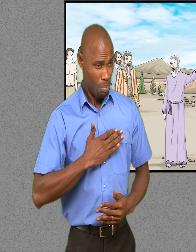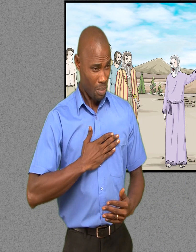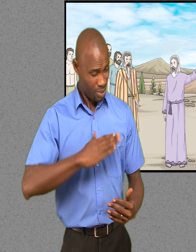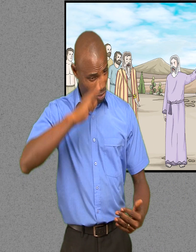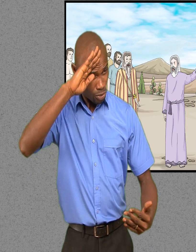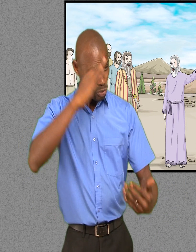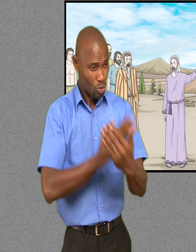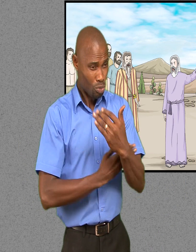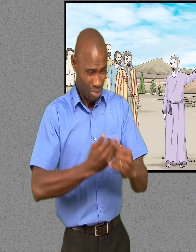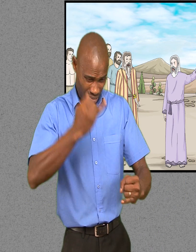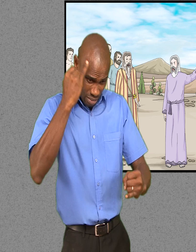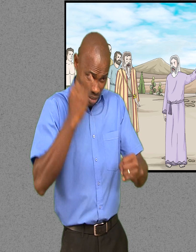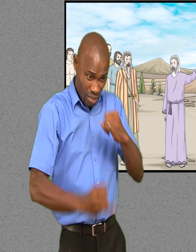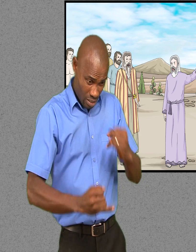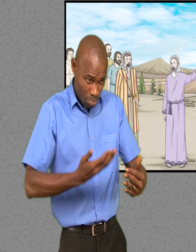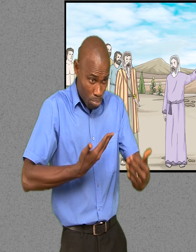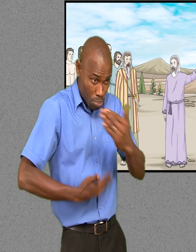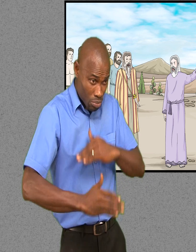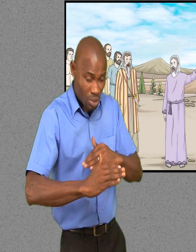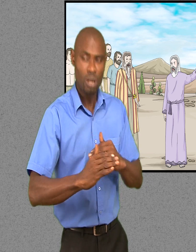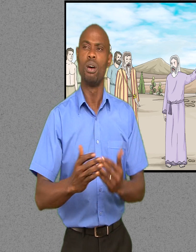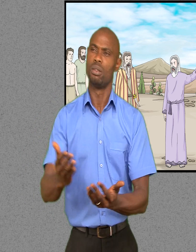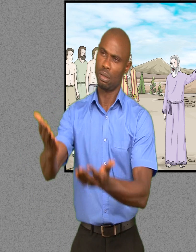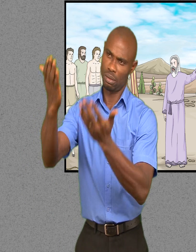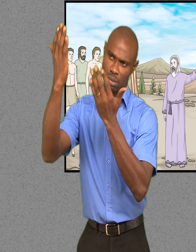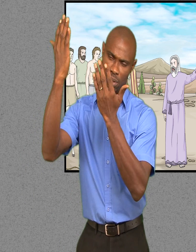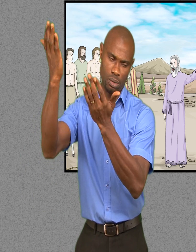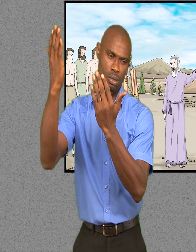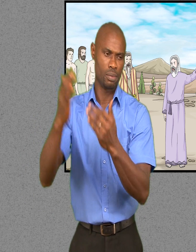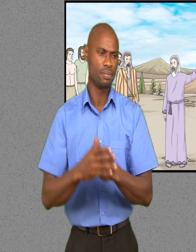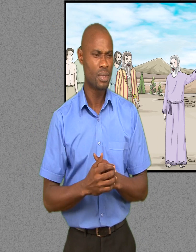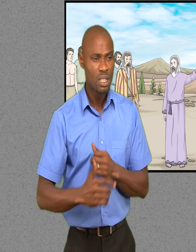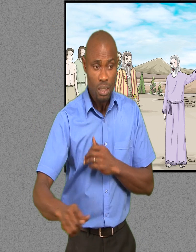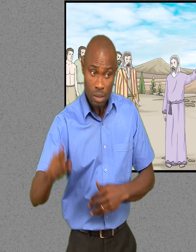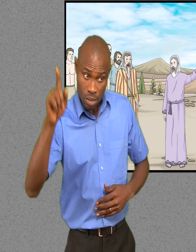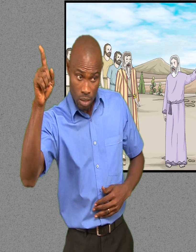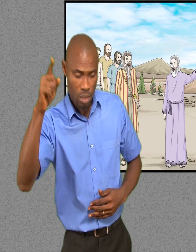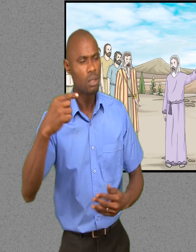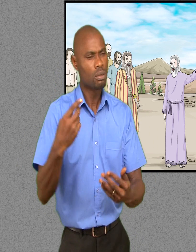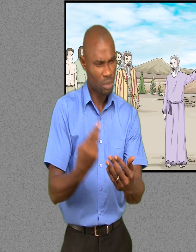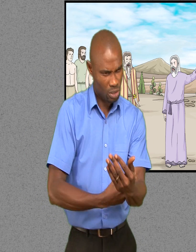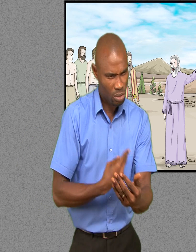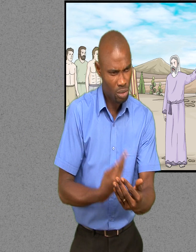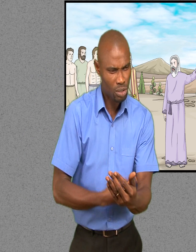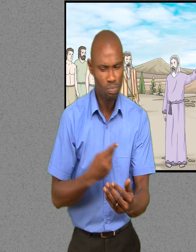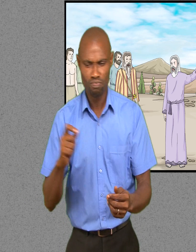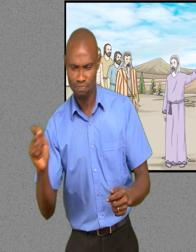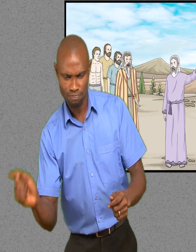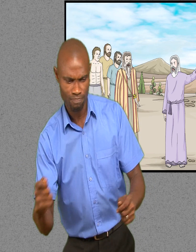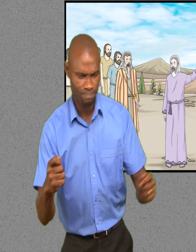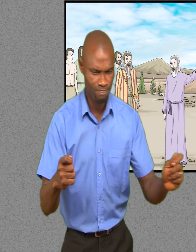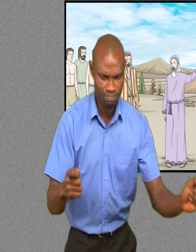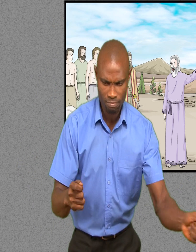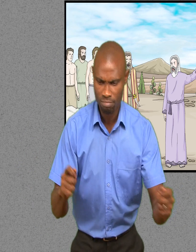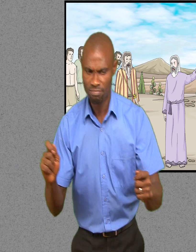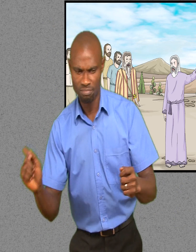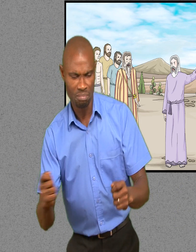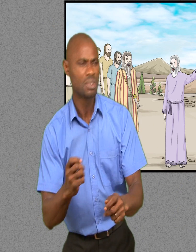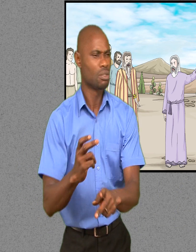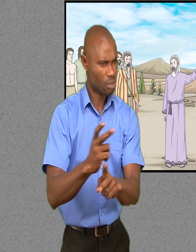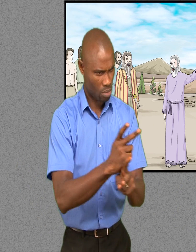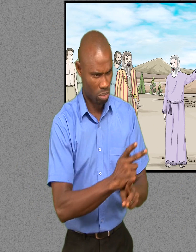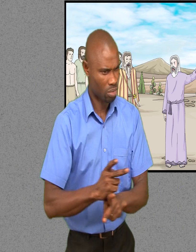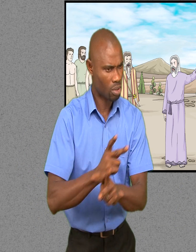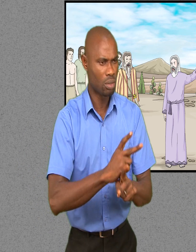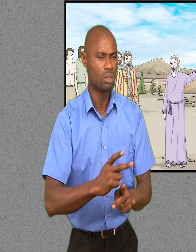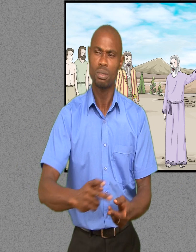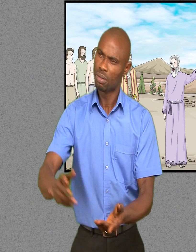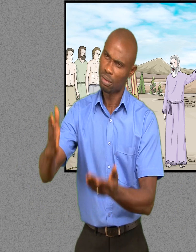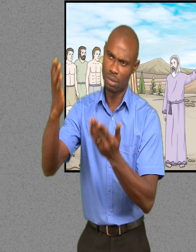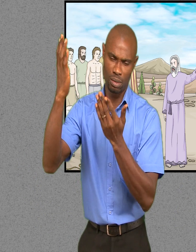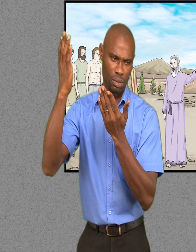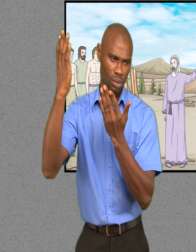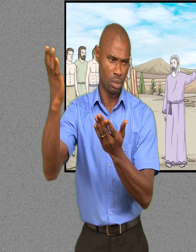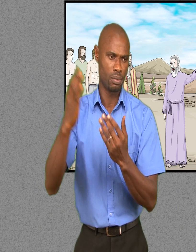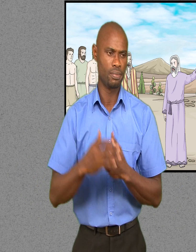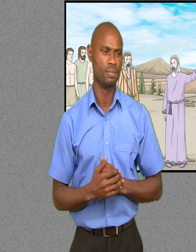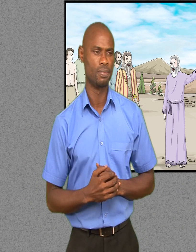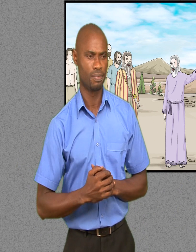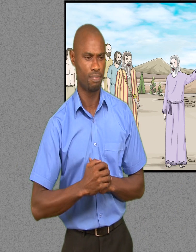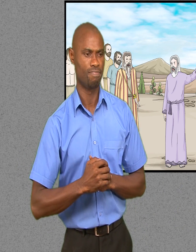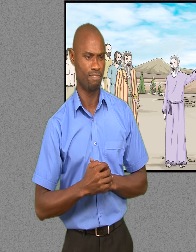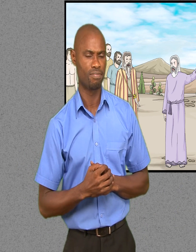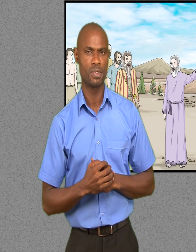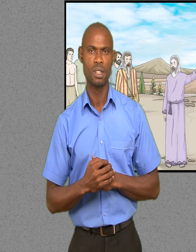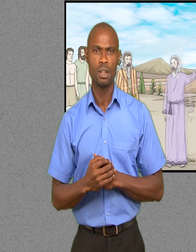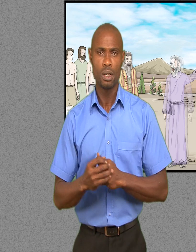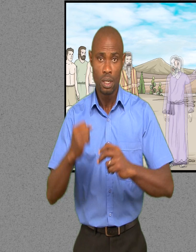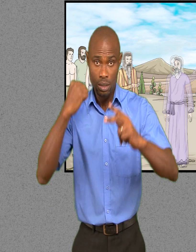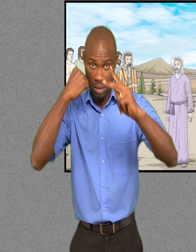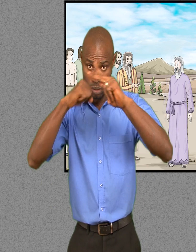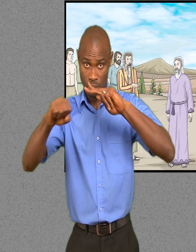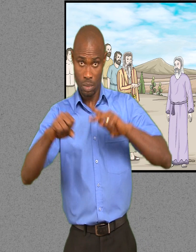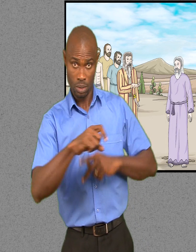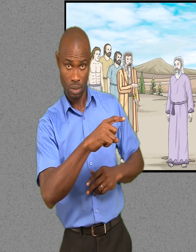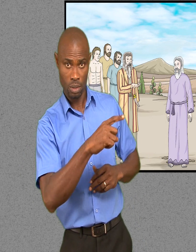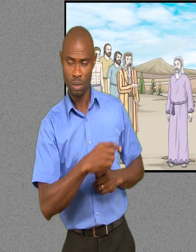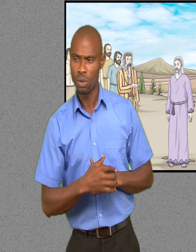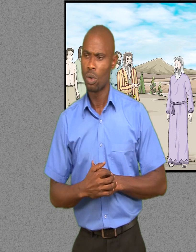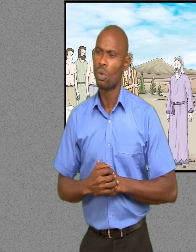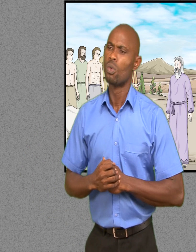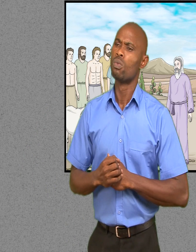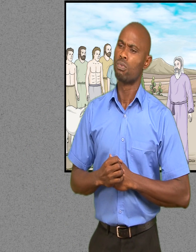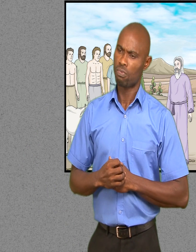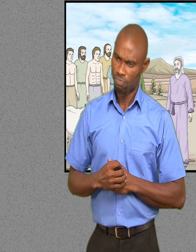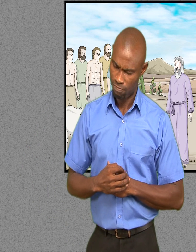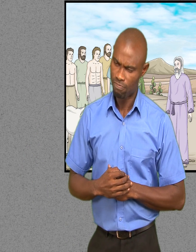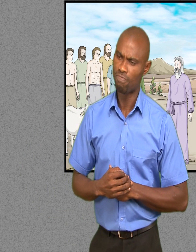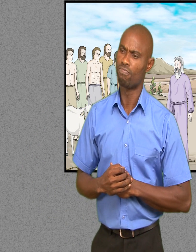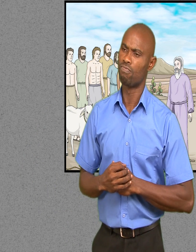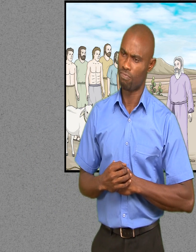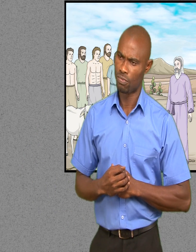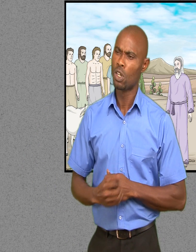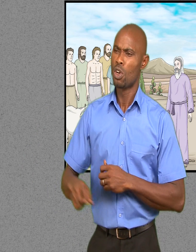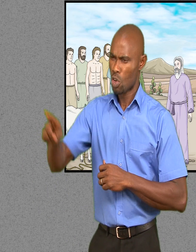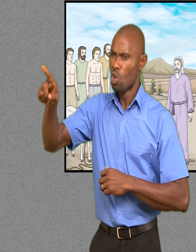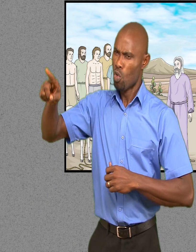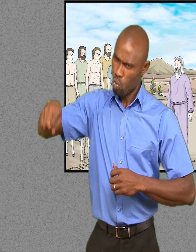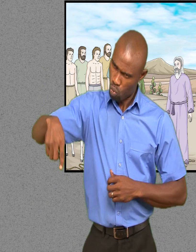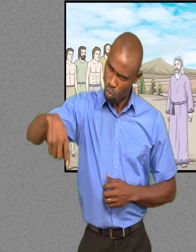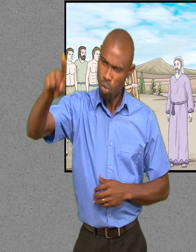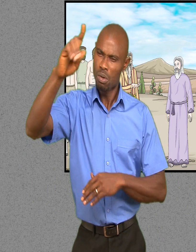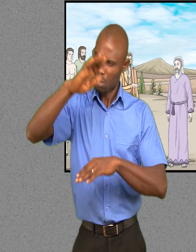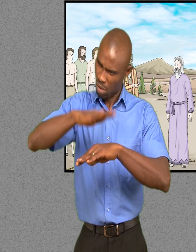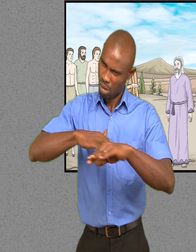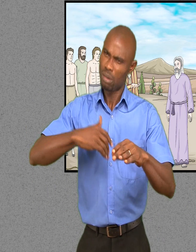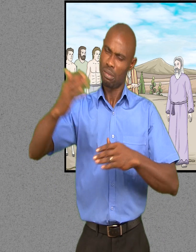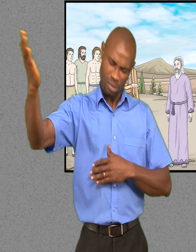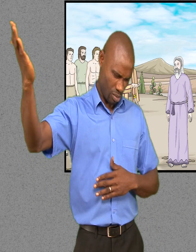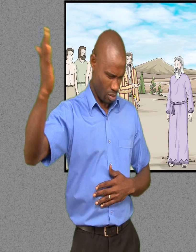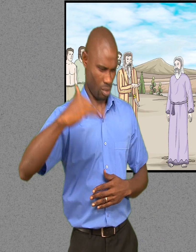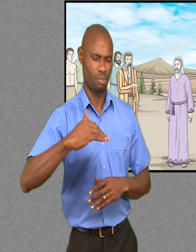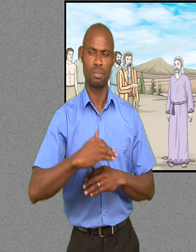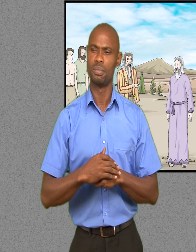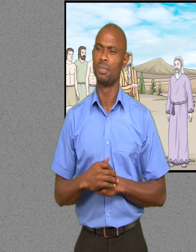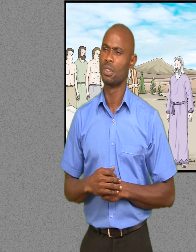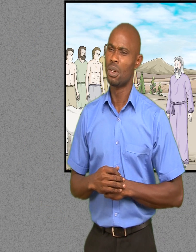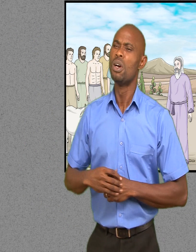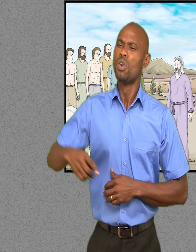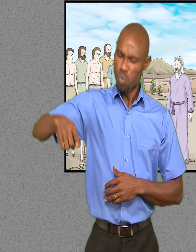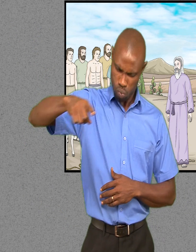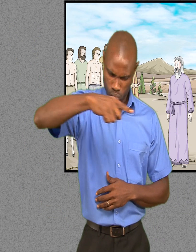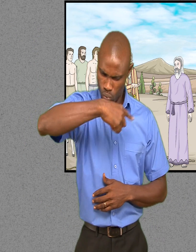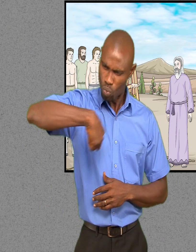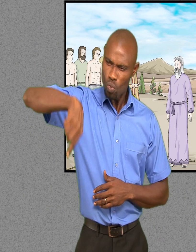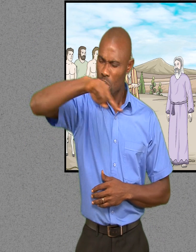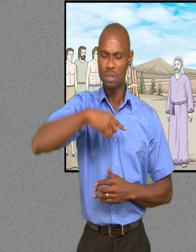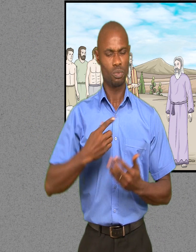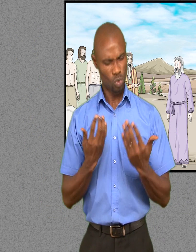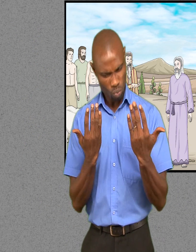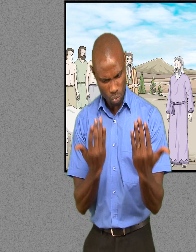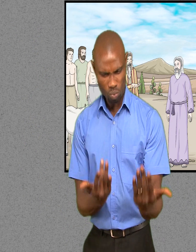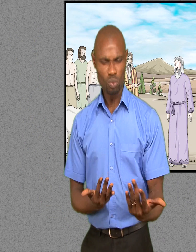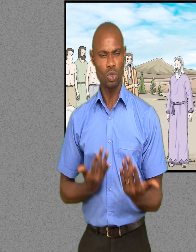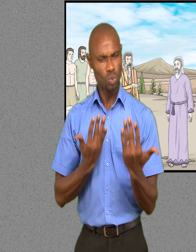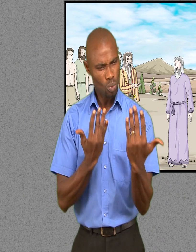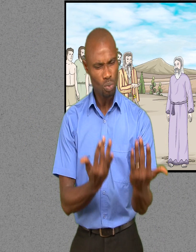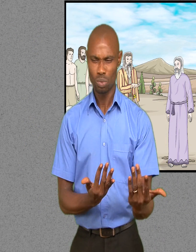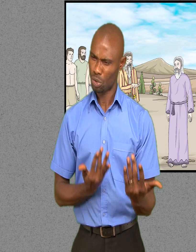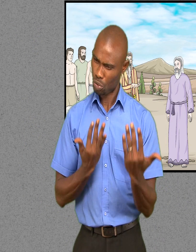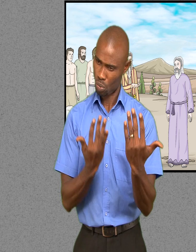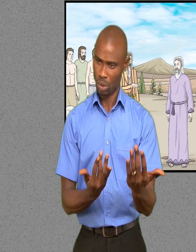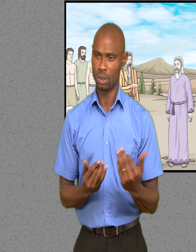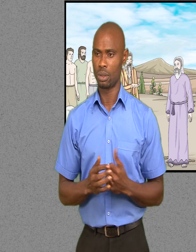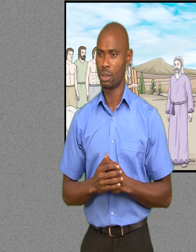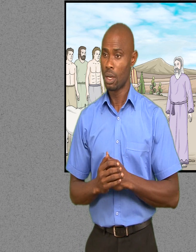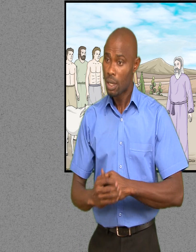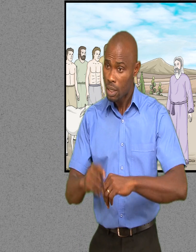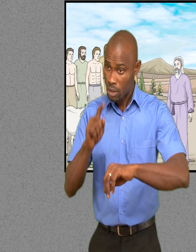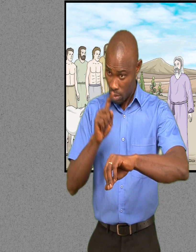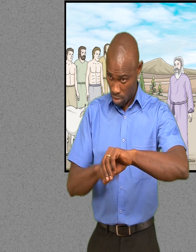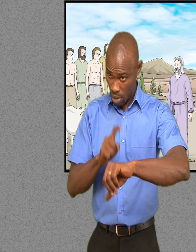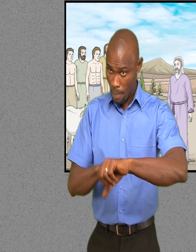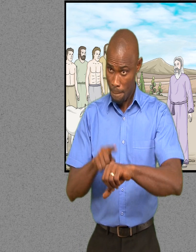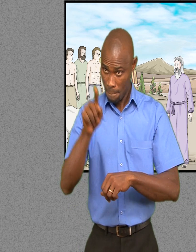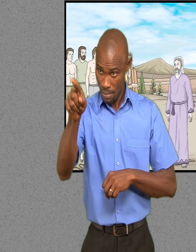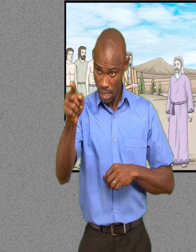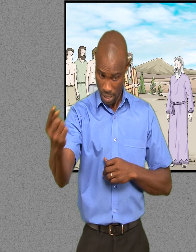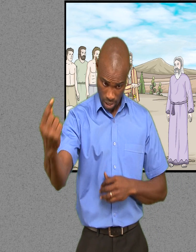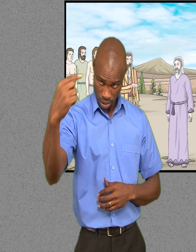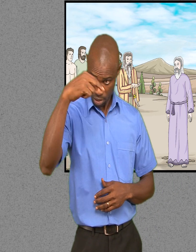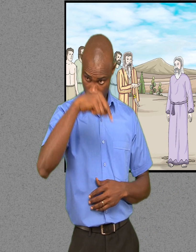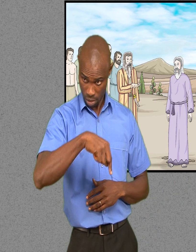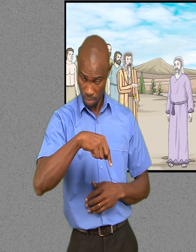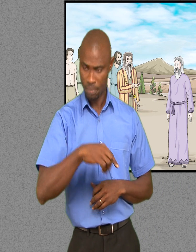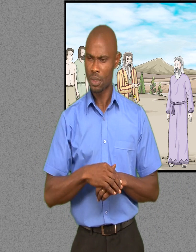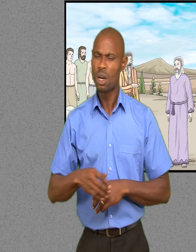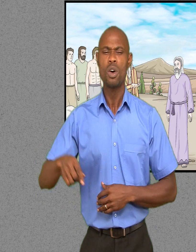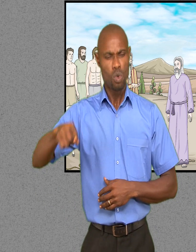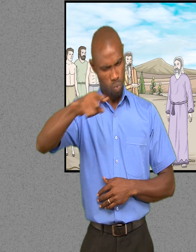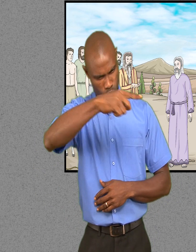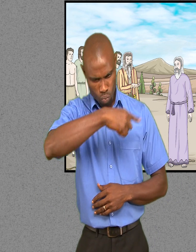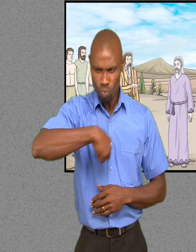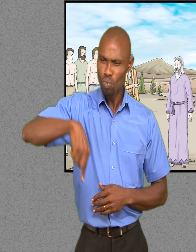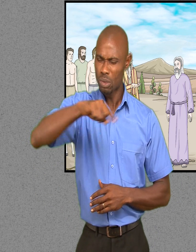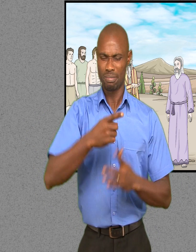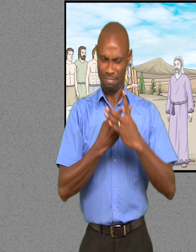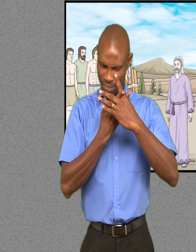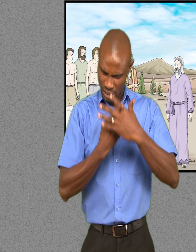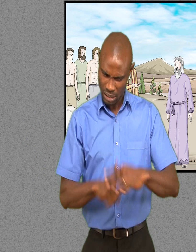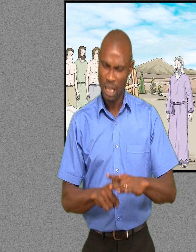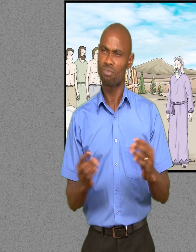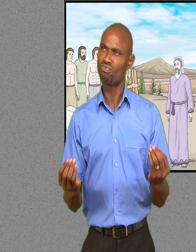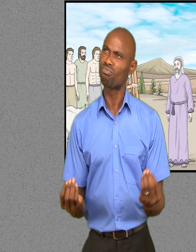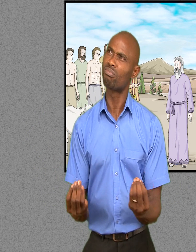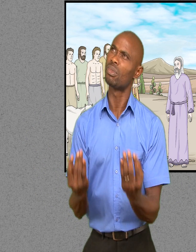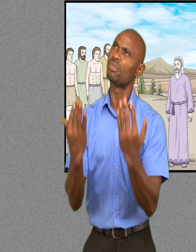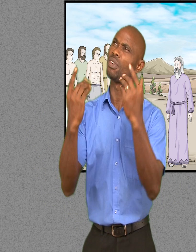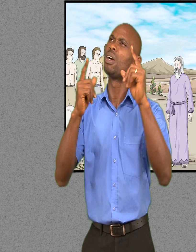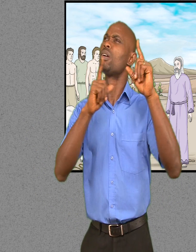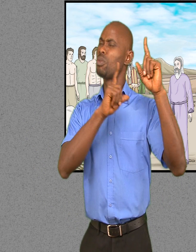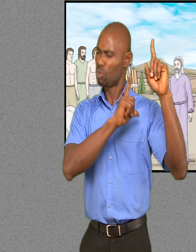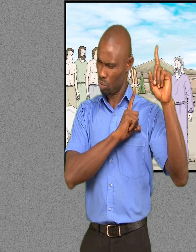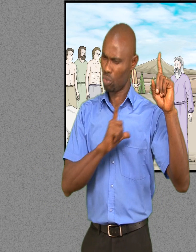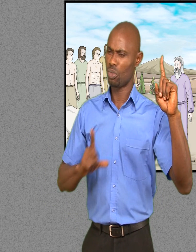“There is still the youngest,” Jesse replied, “but he is tending the sheep.”